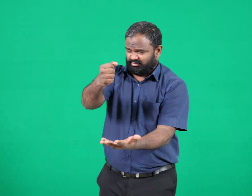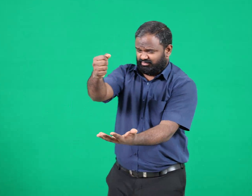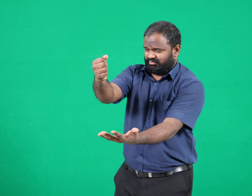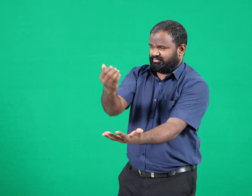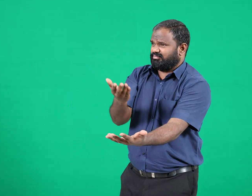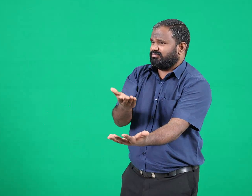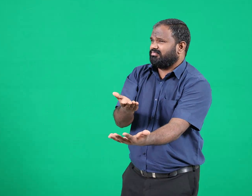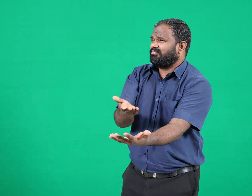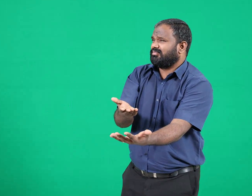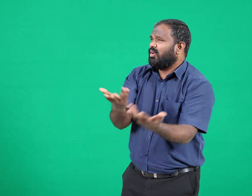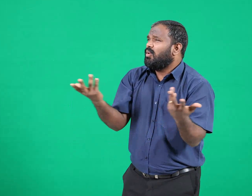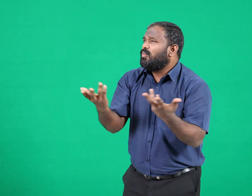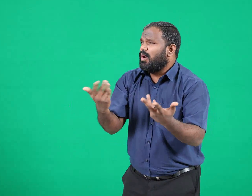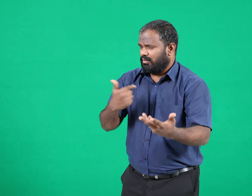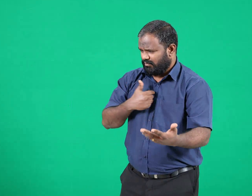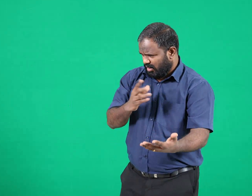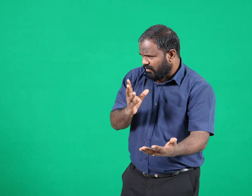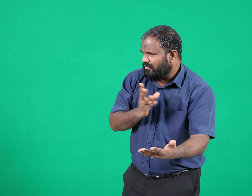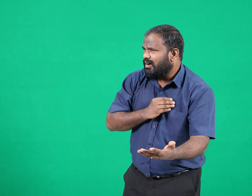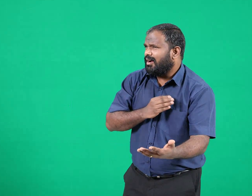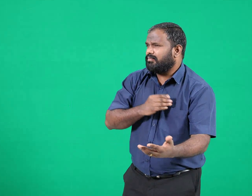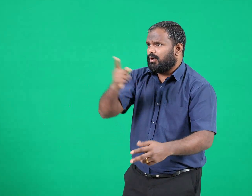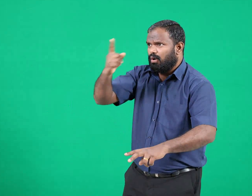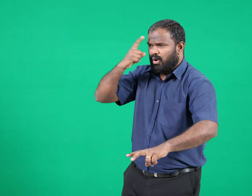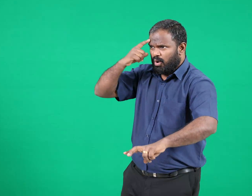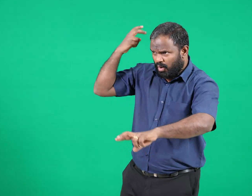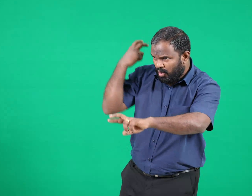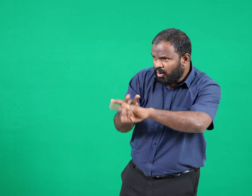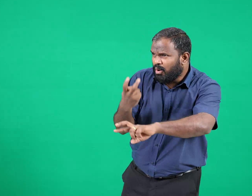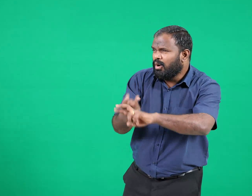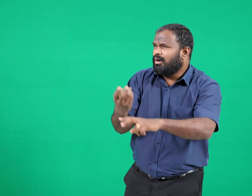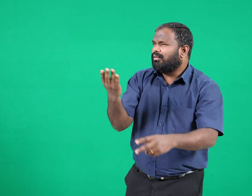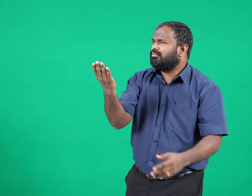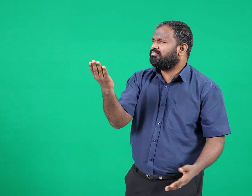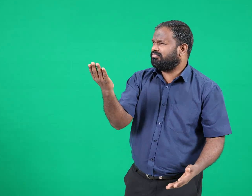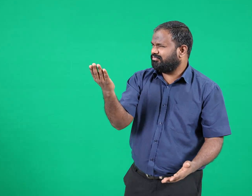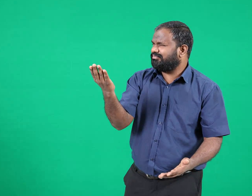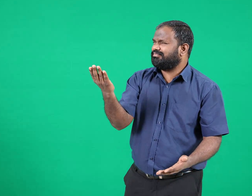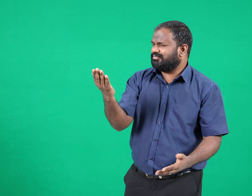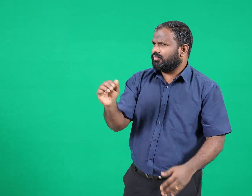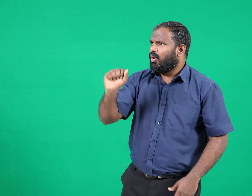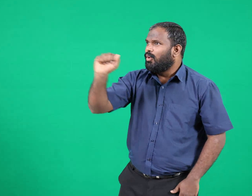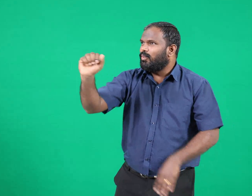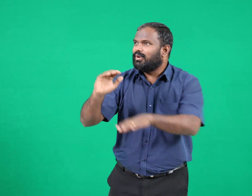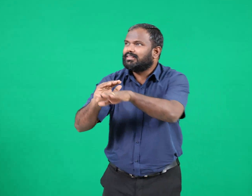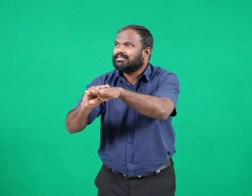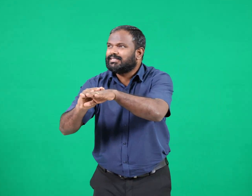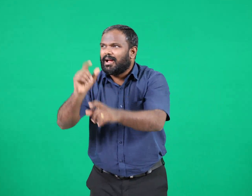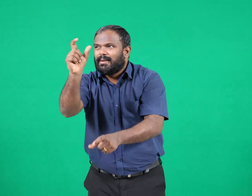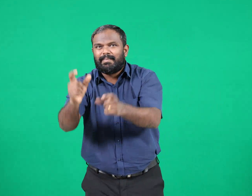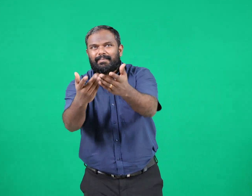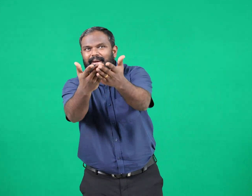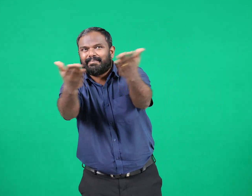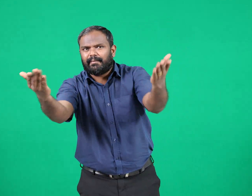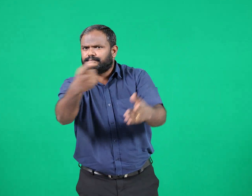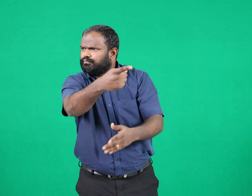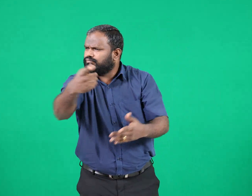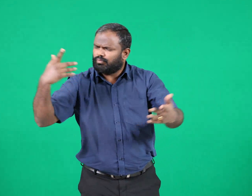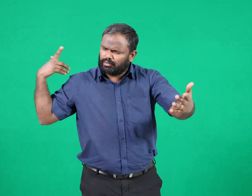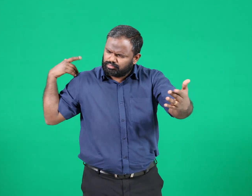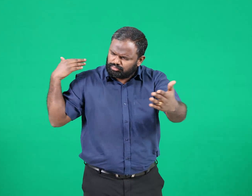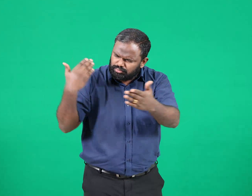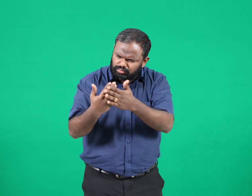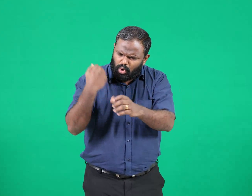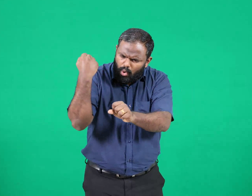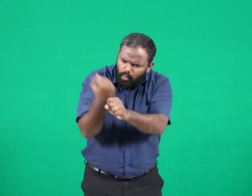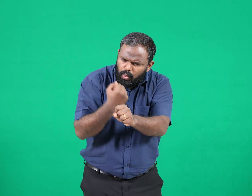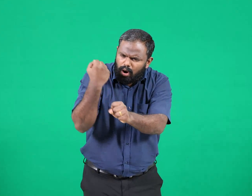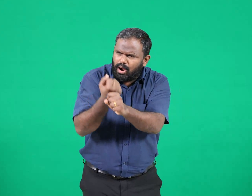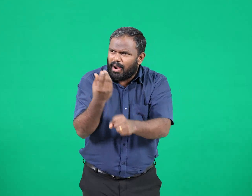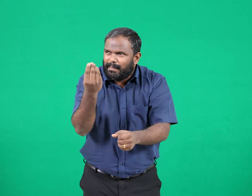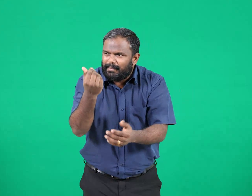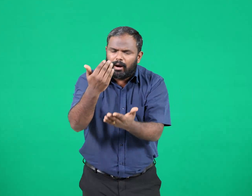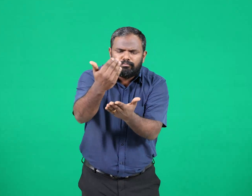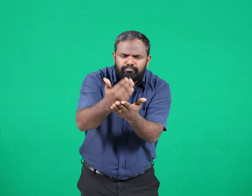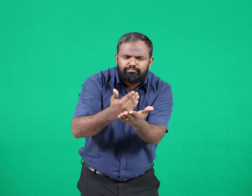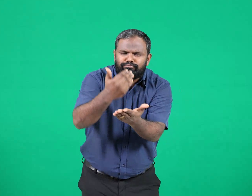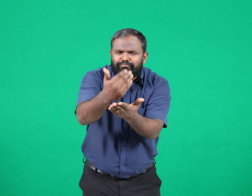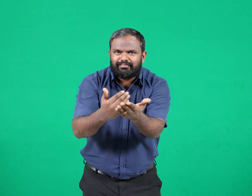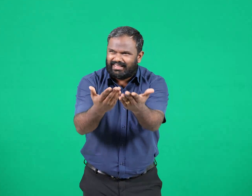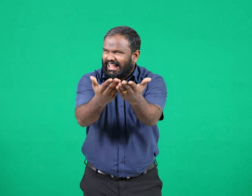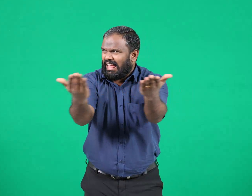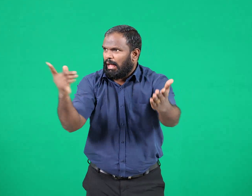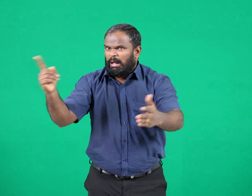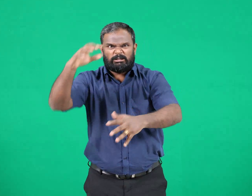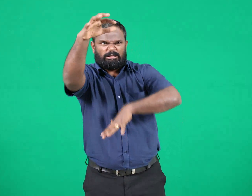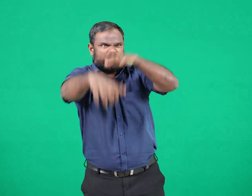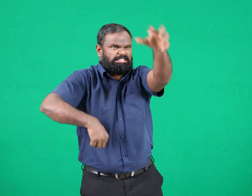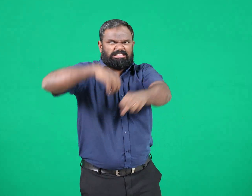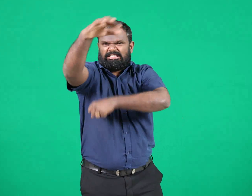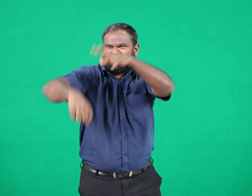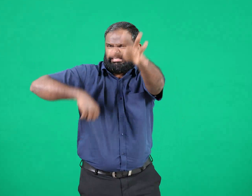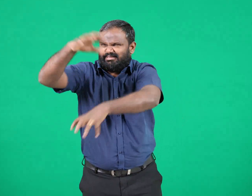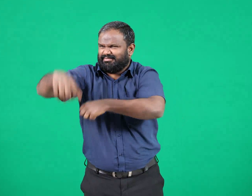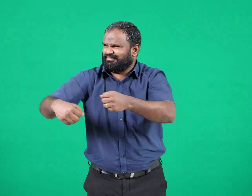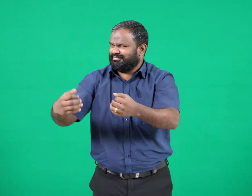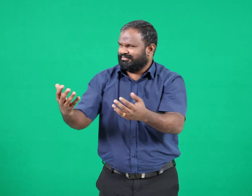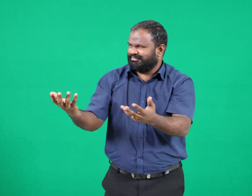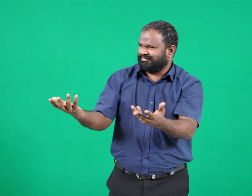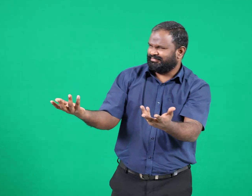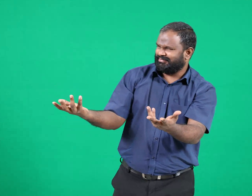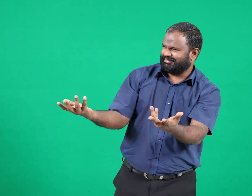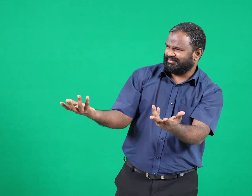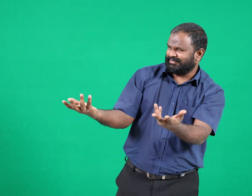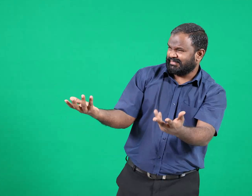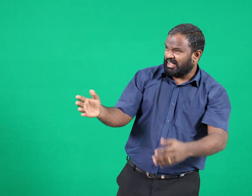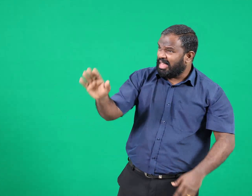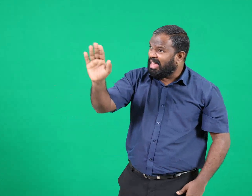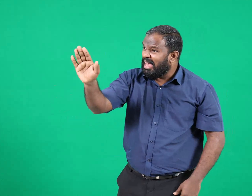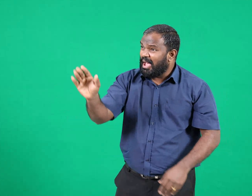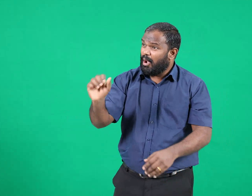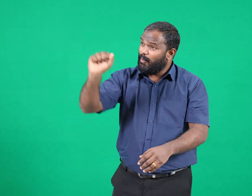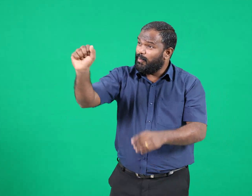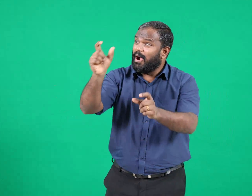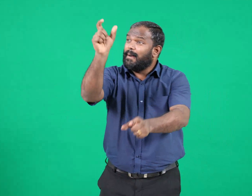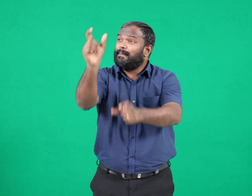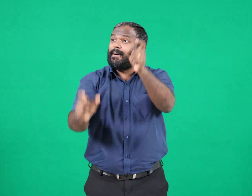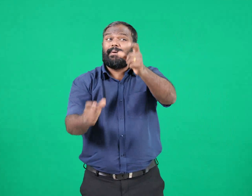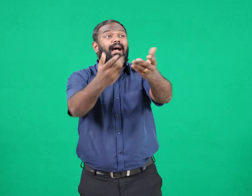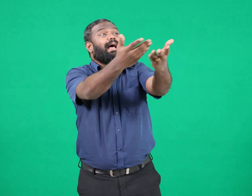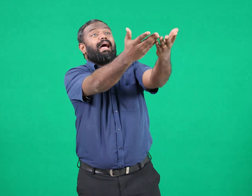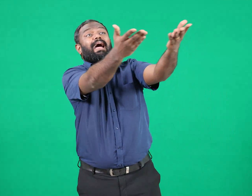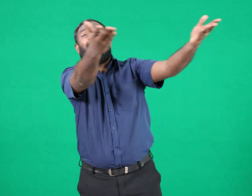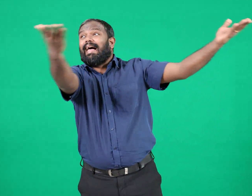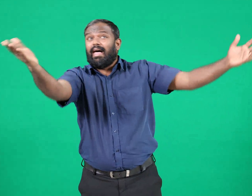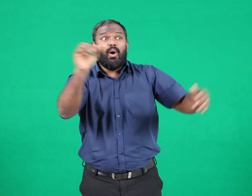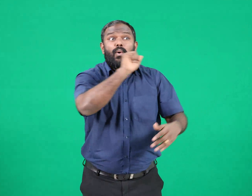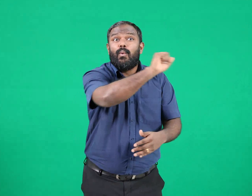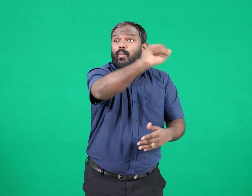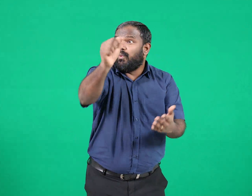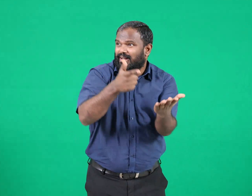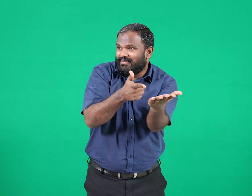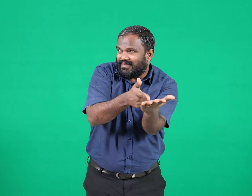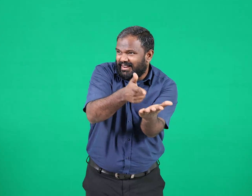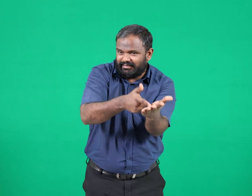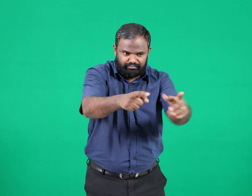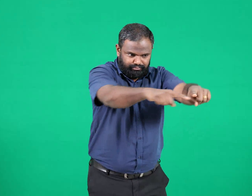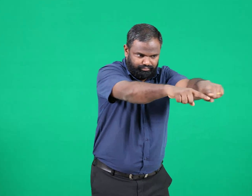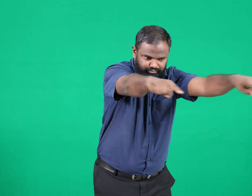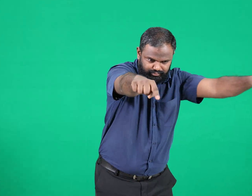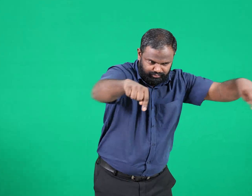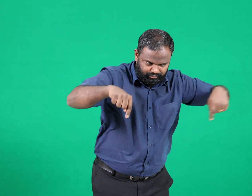For I was afraid of you, because you are a harsh man.